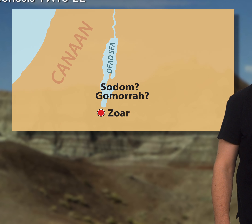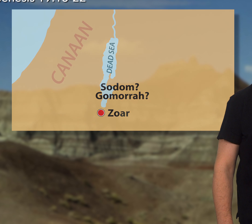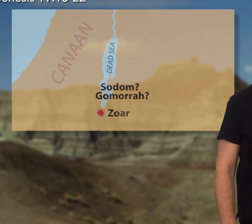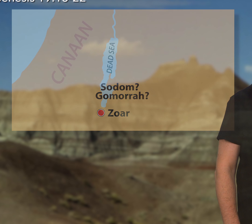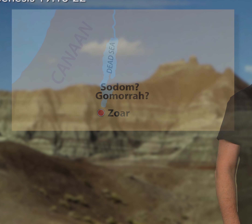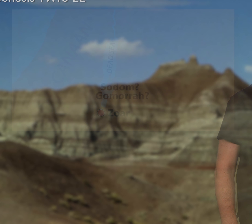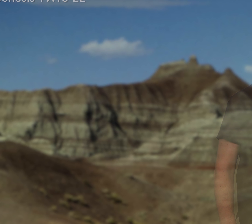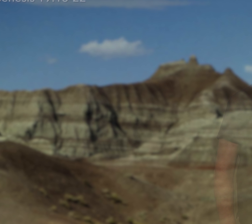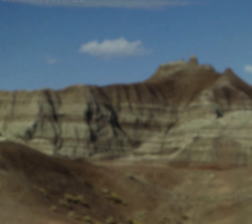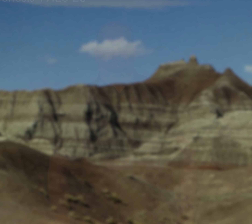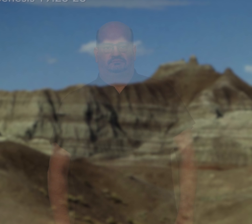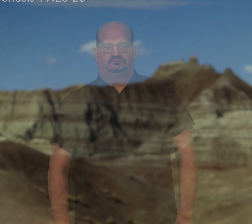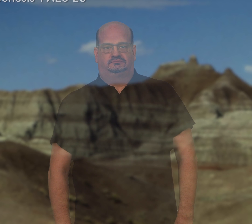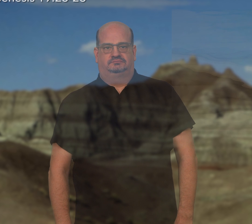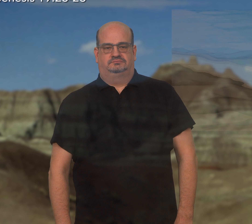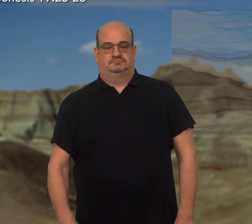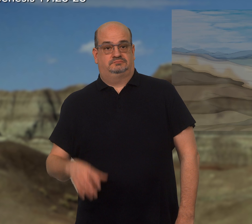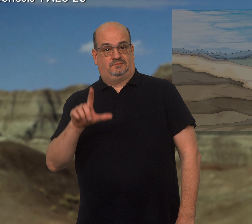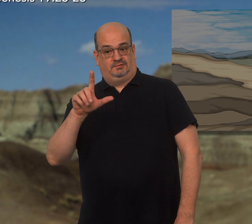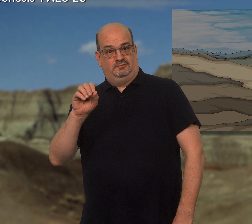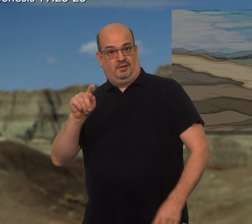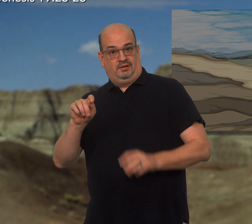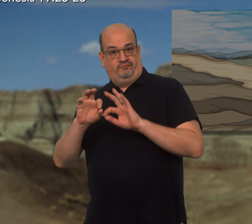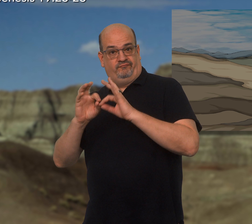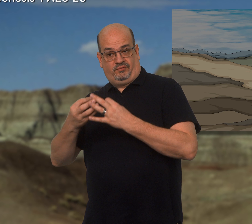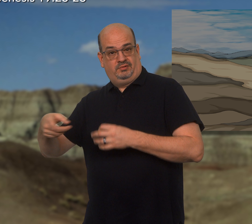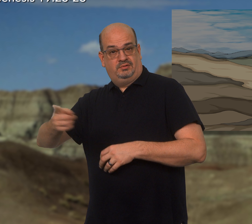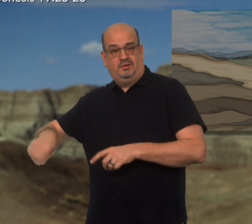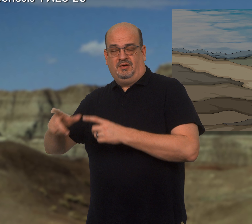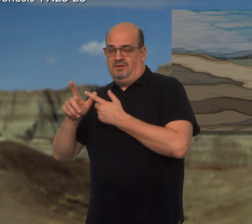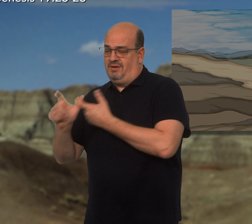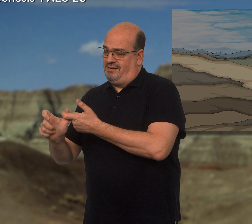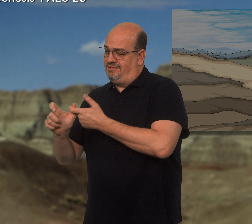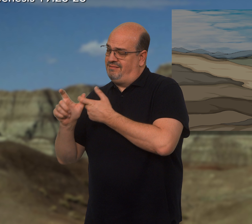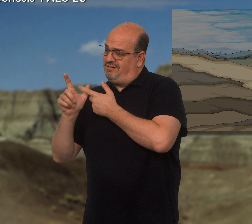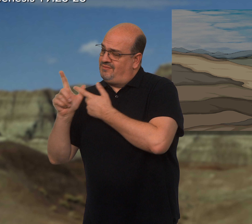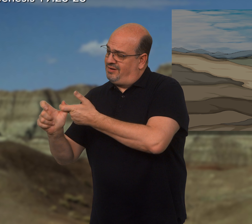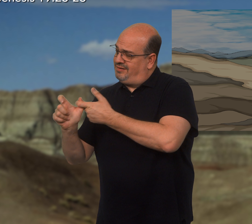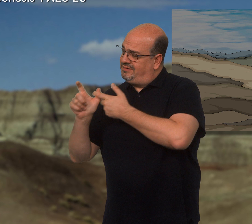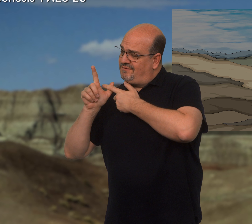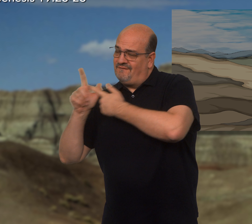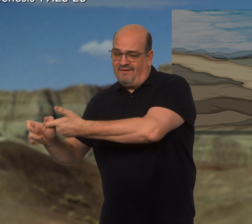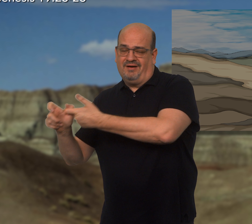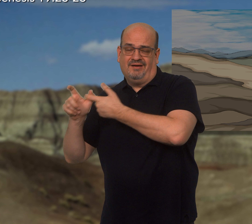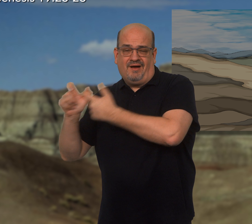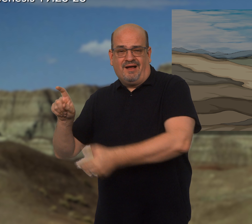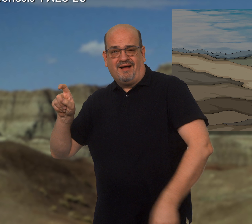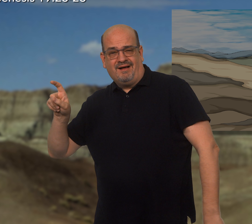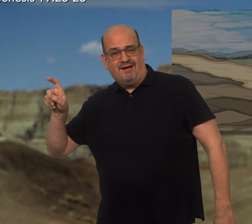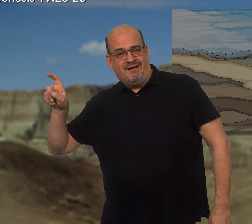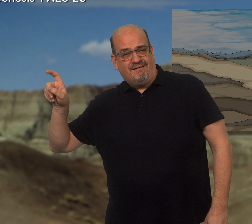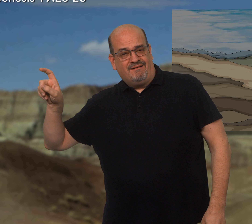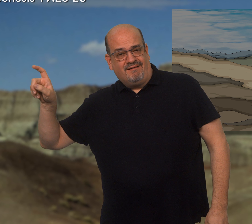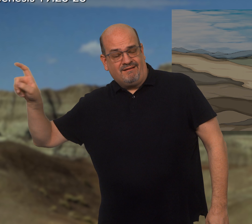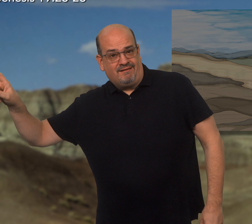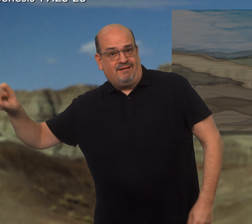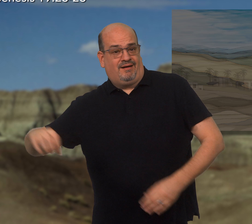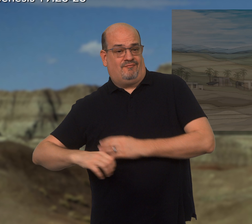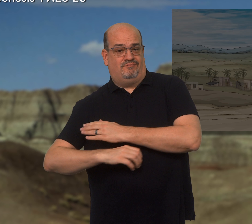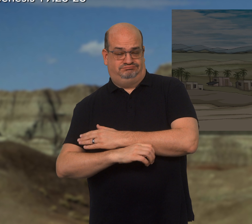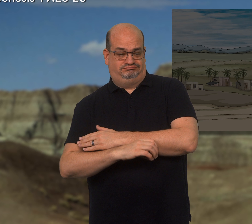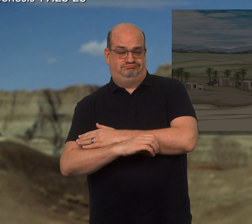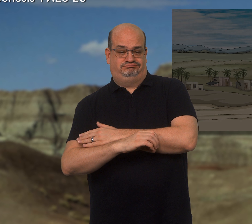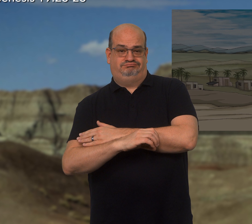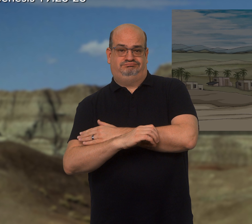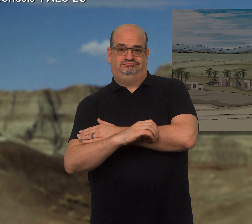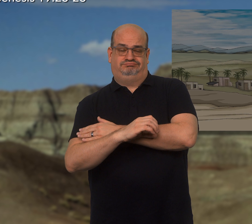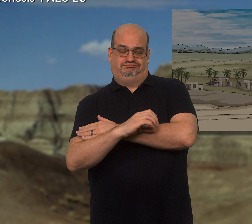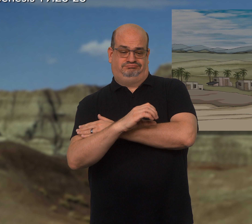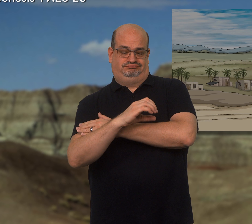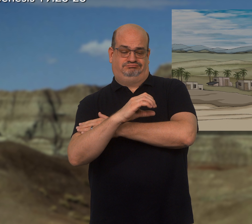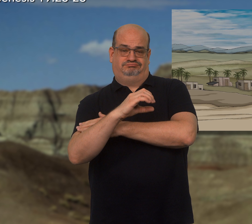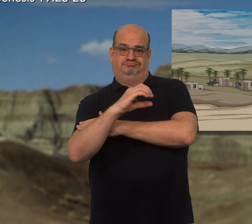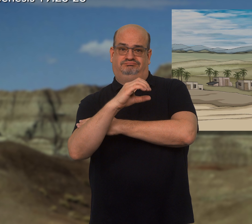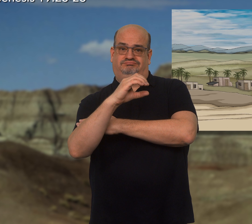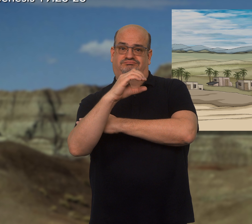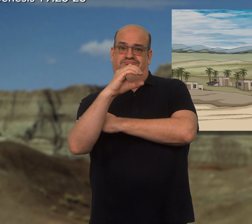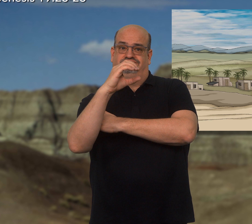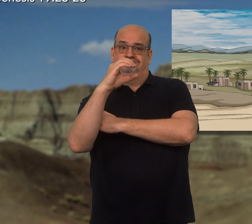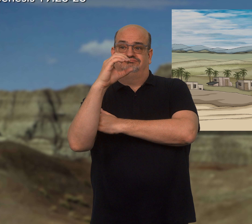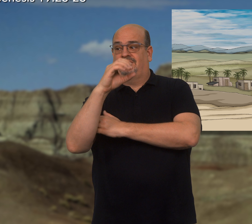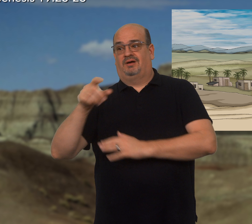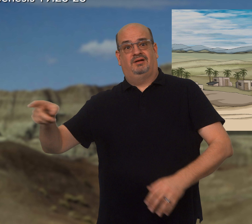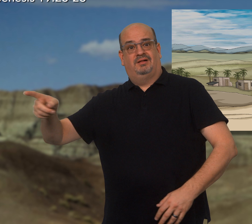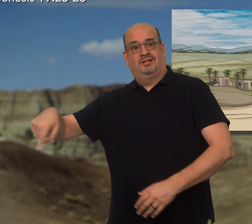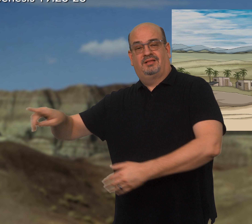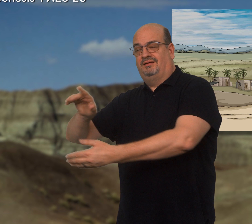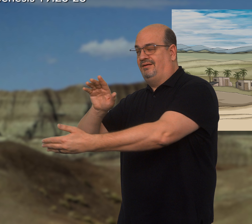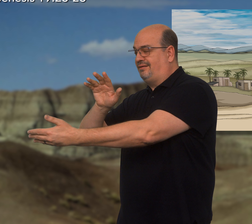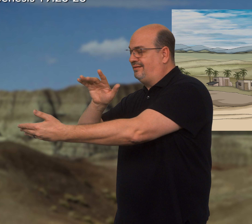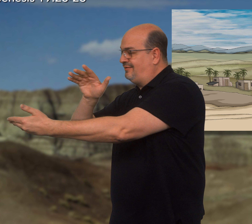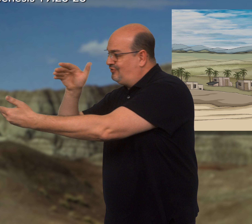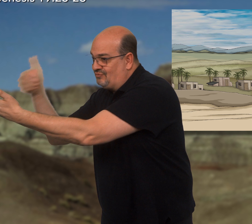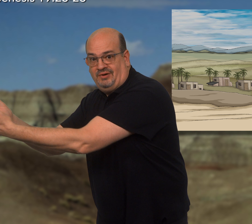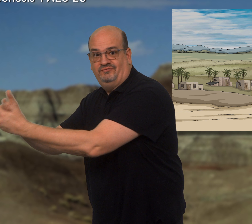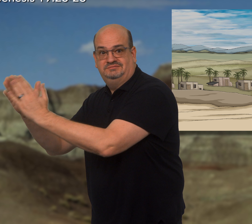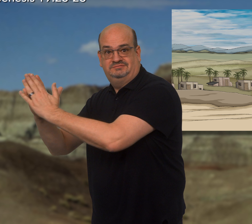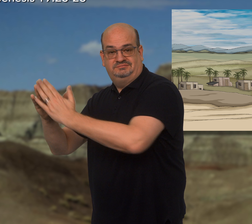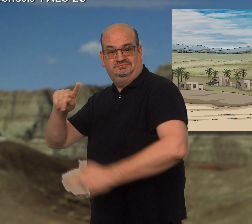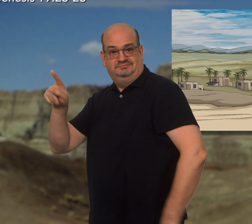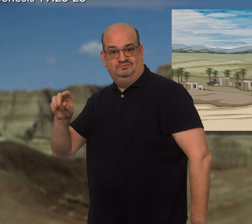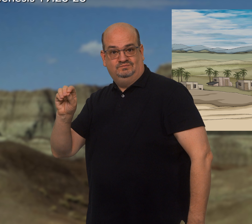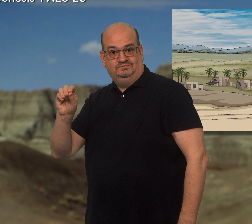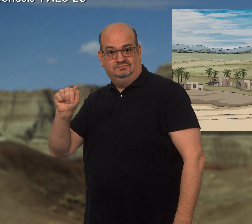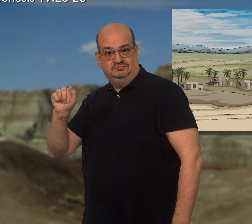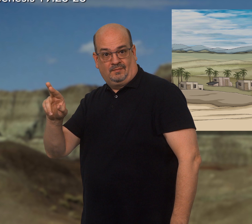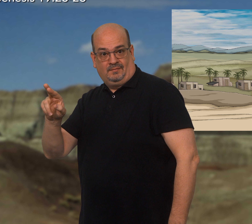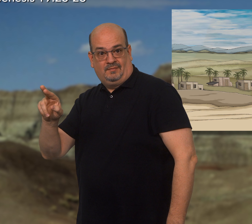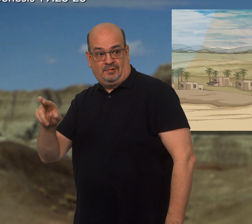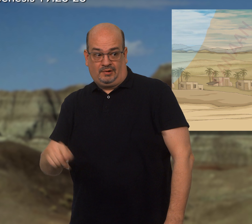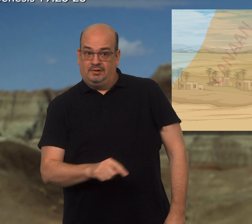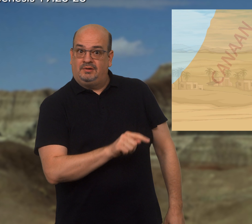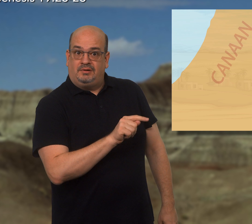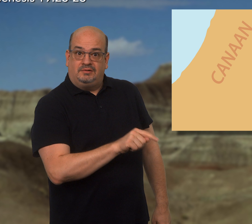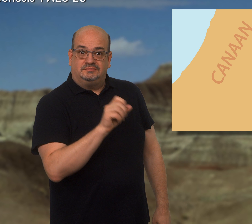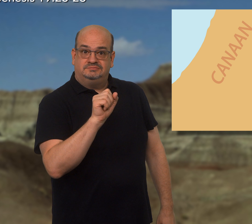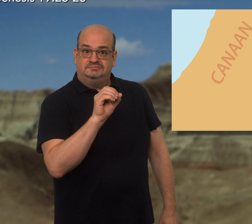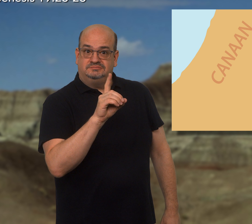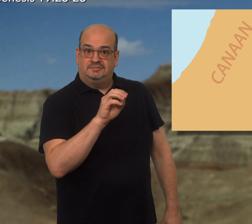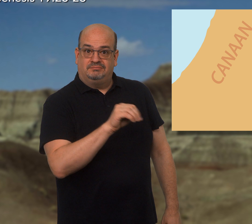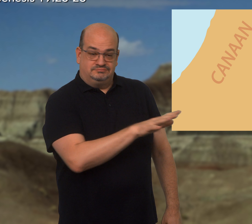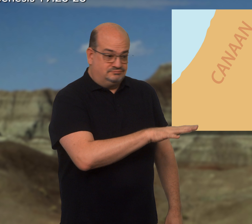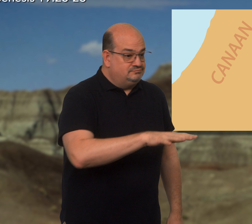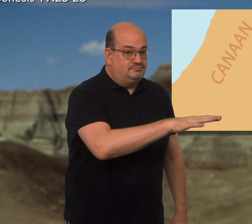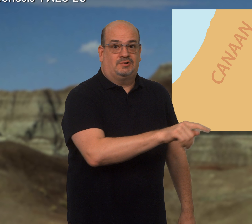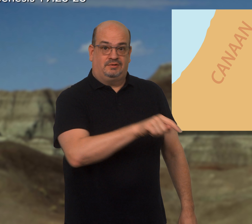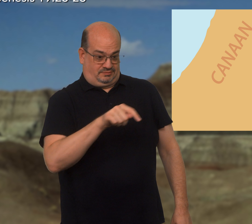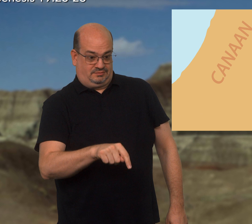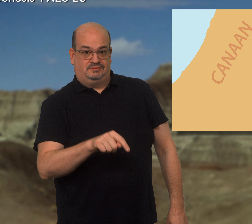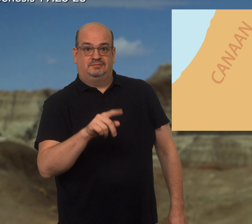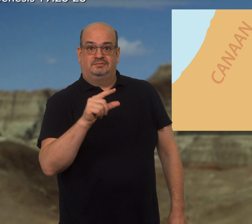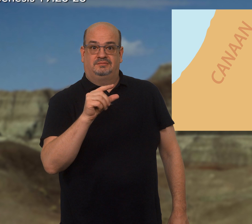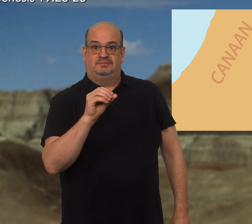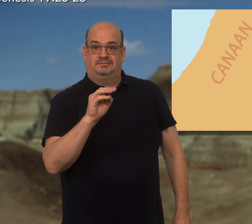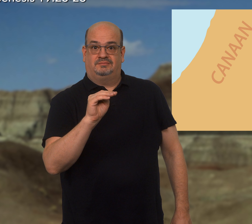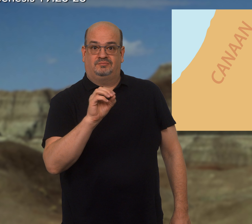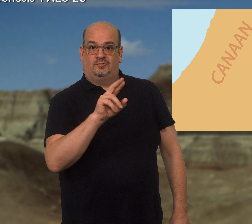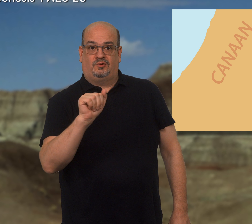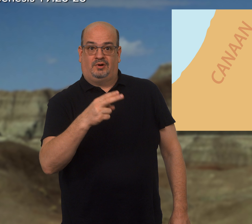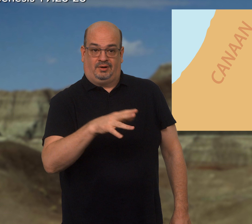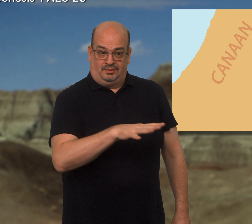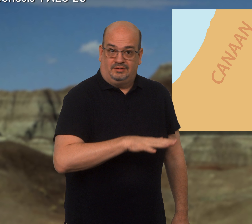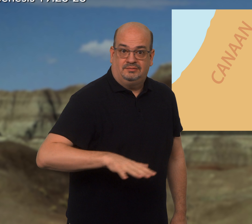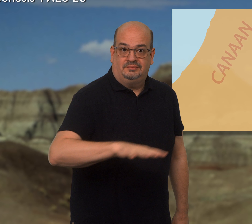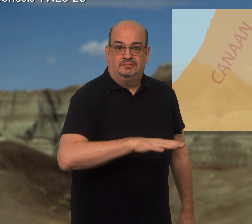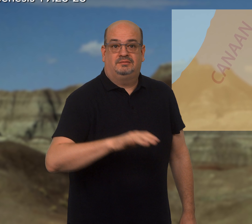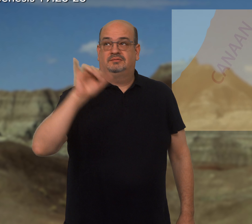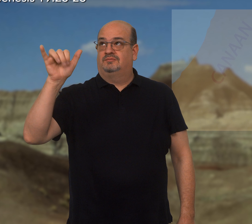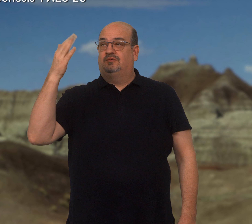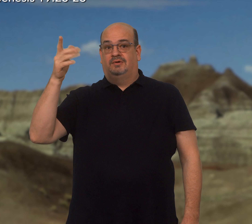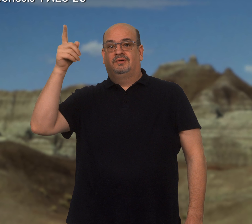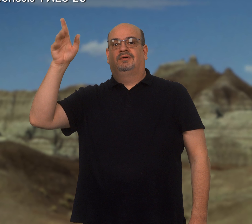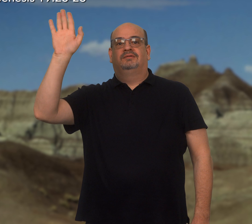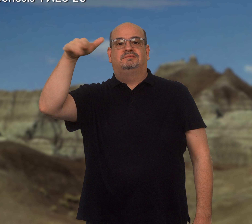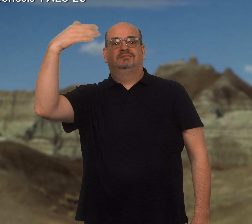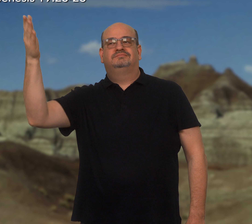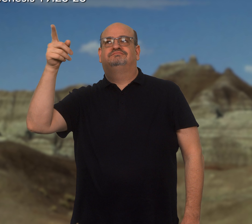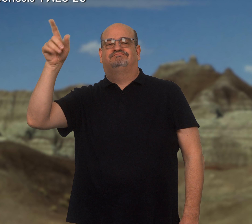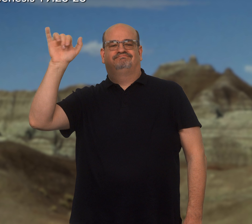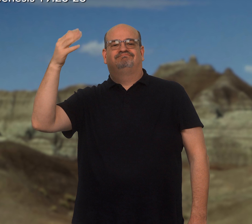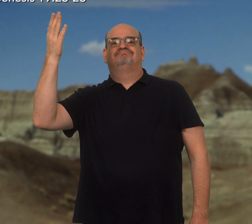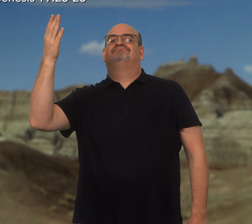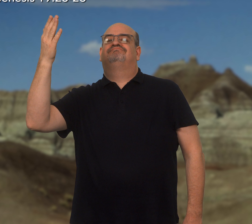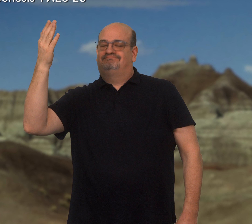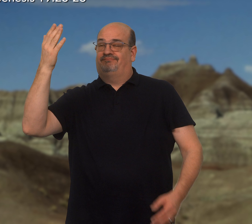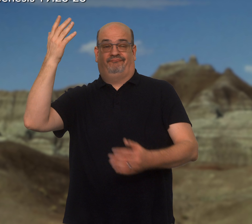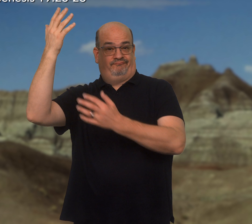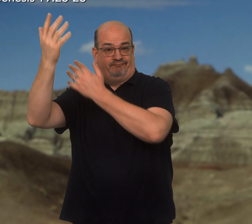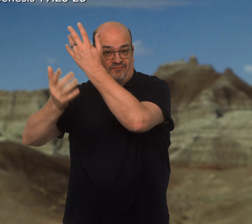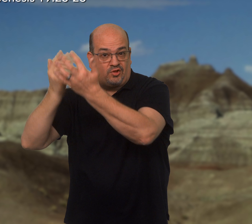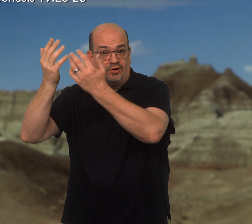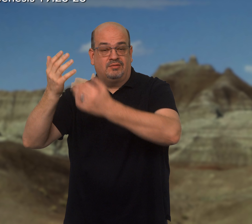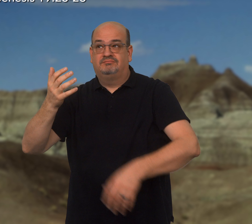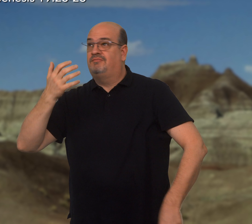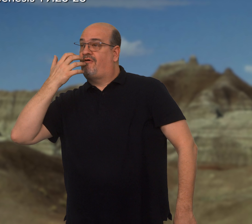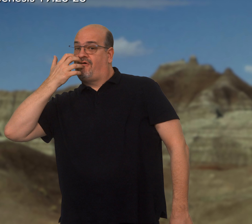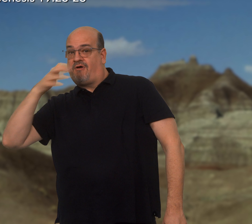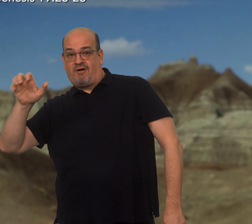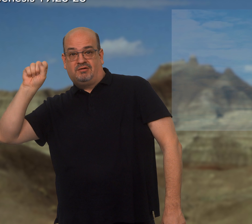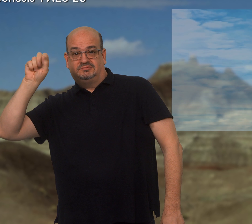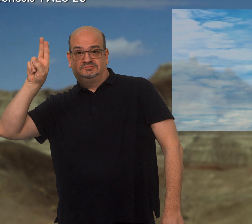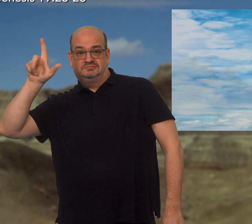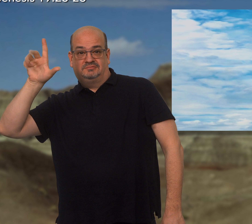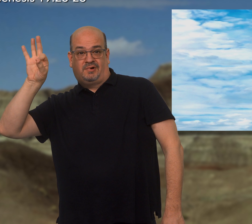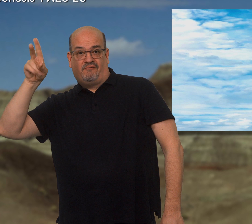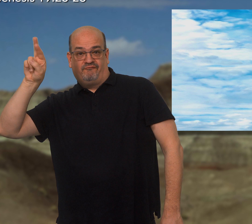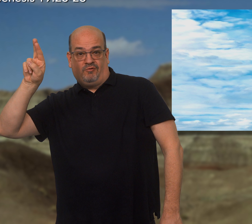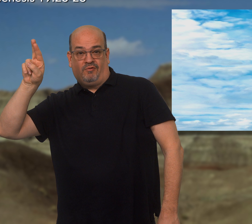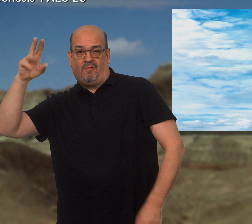And by the time the sun had risen over the land, Lot had reached Zoar.